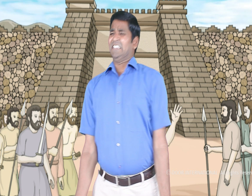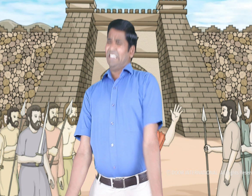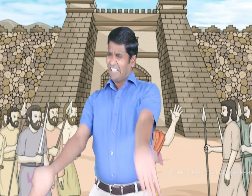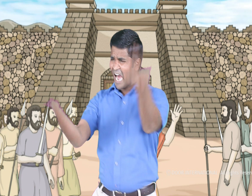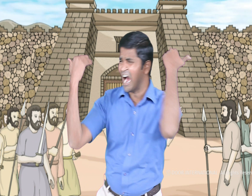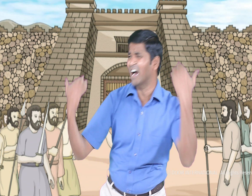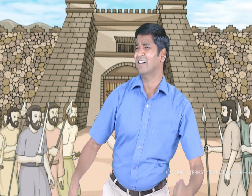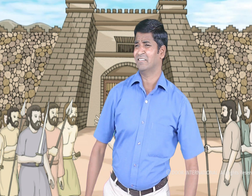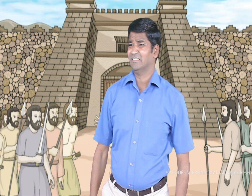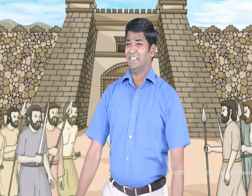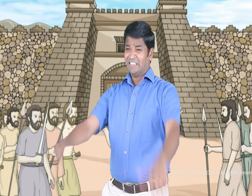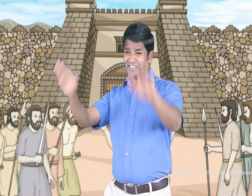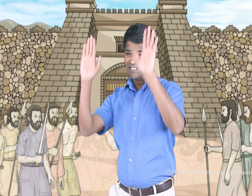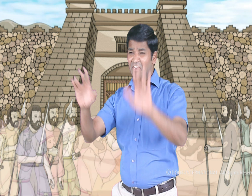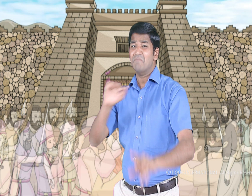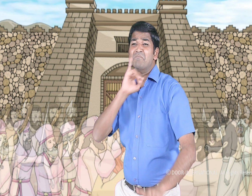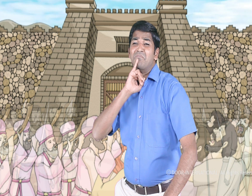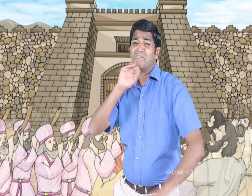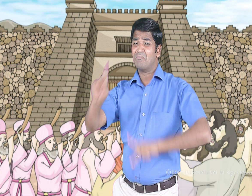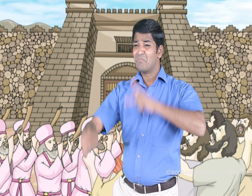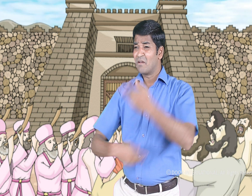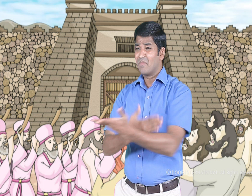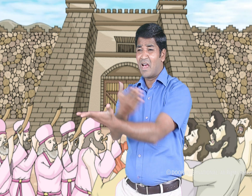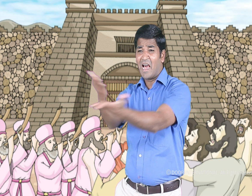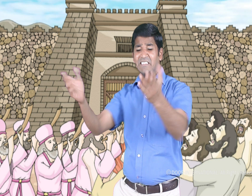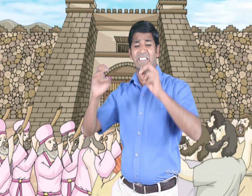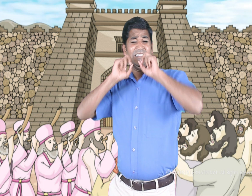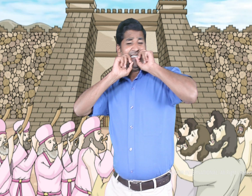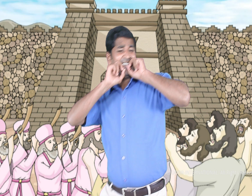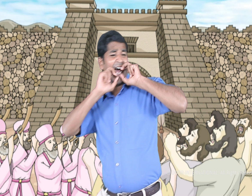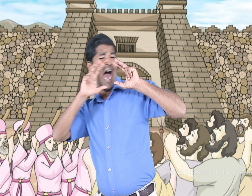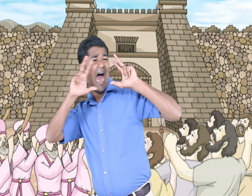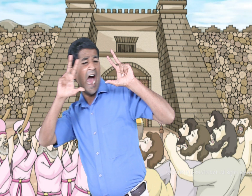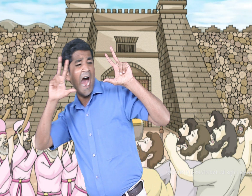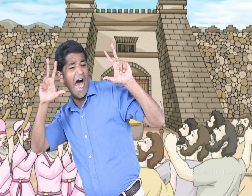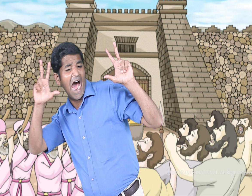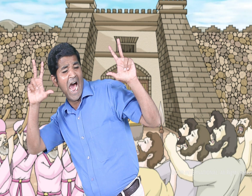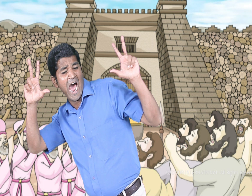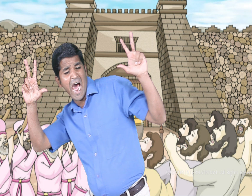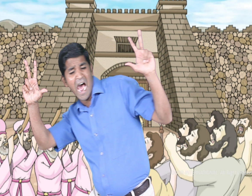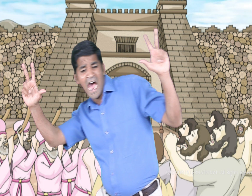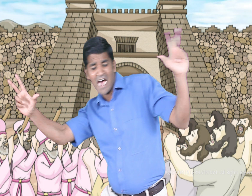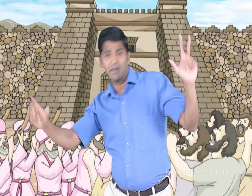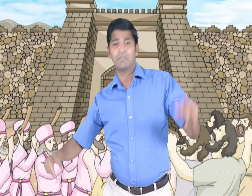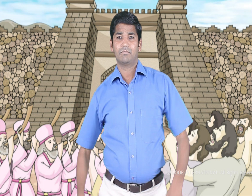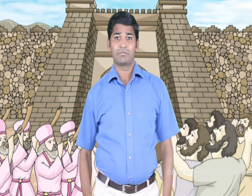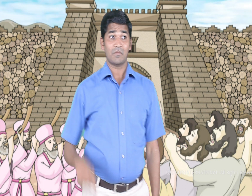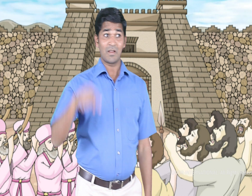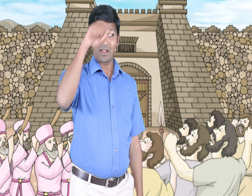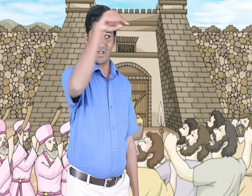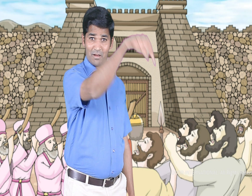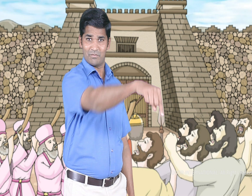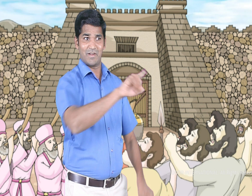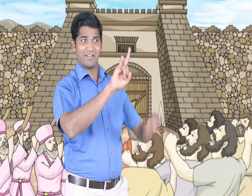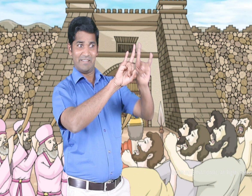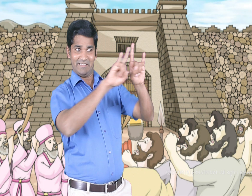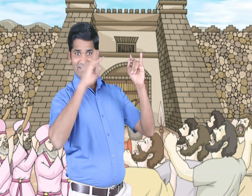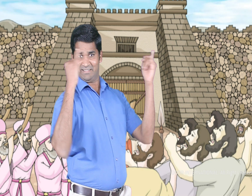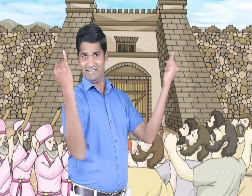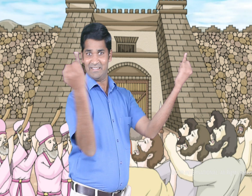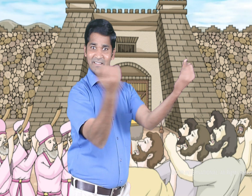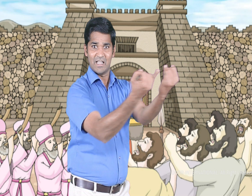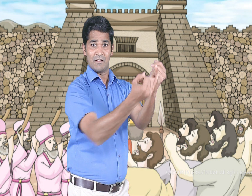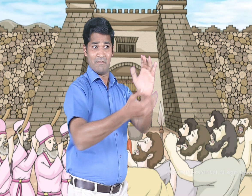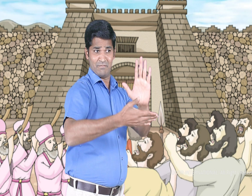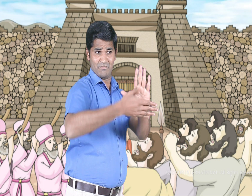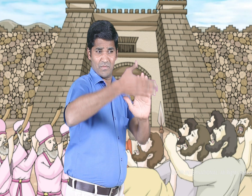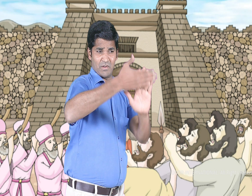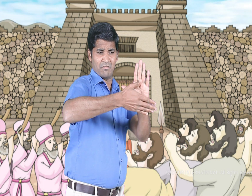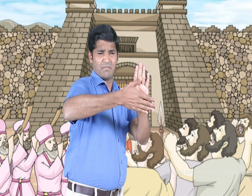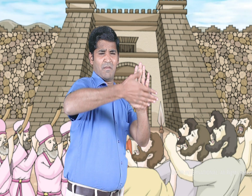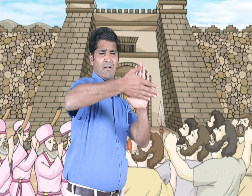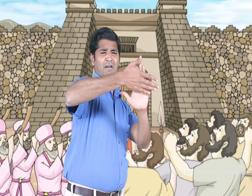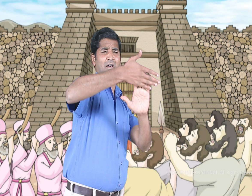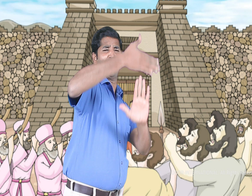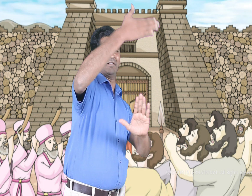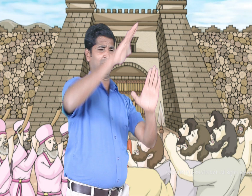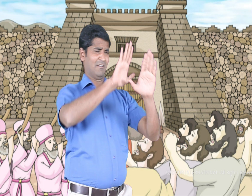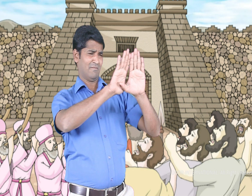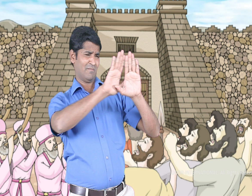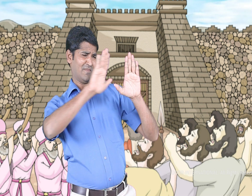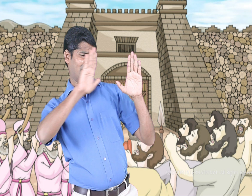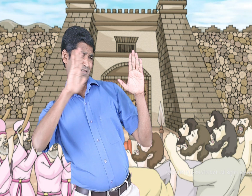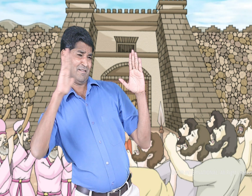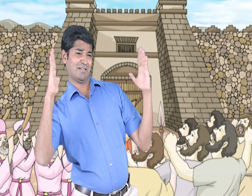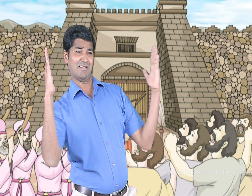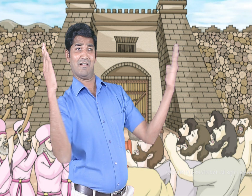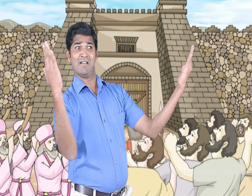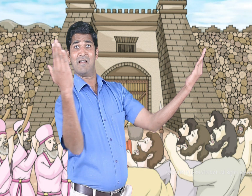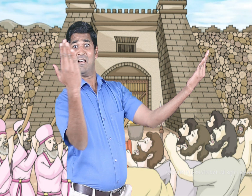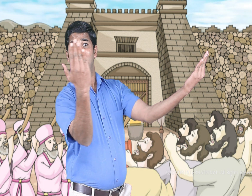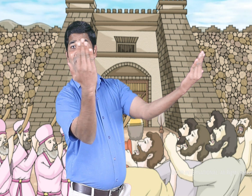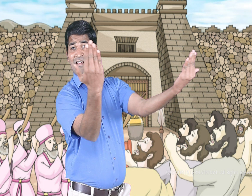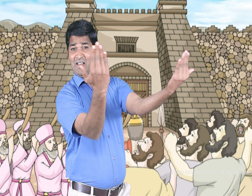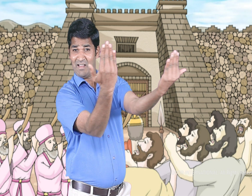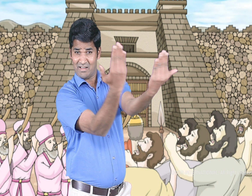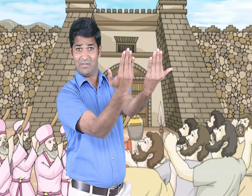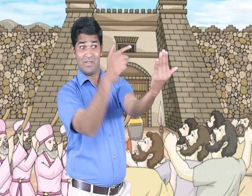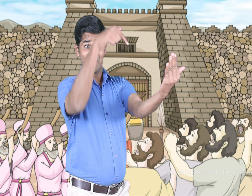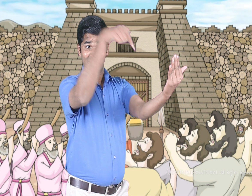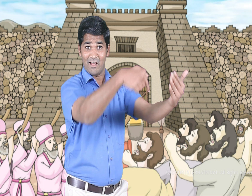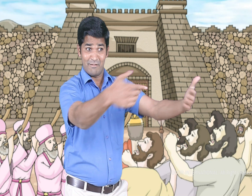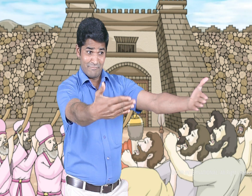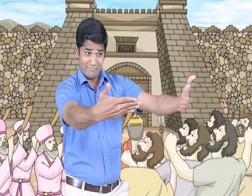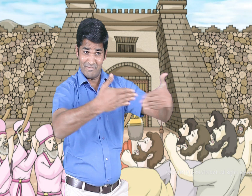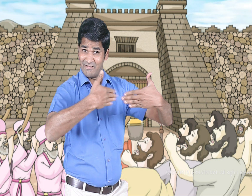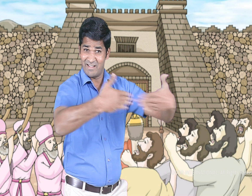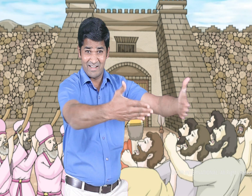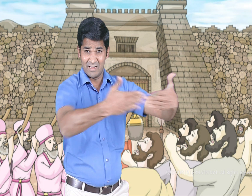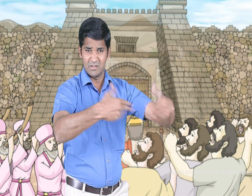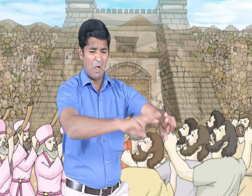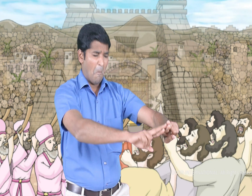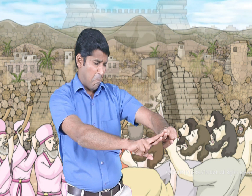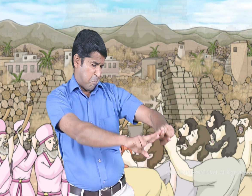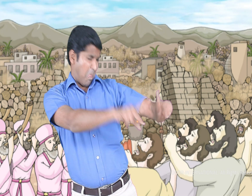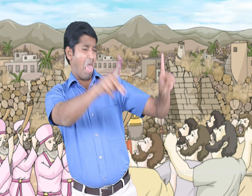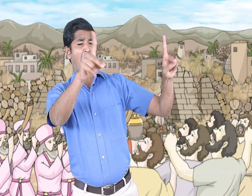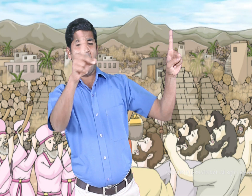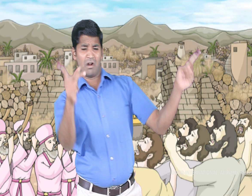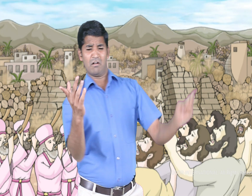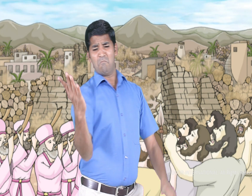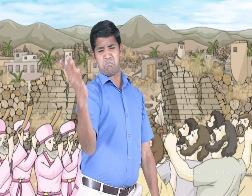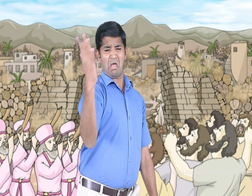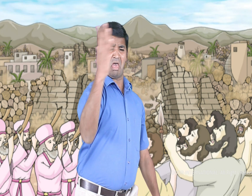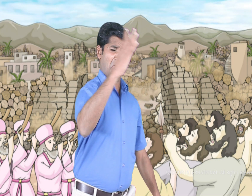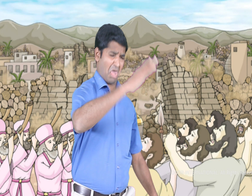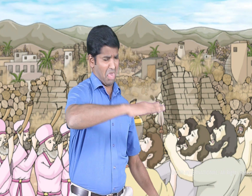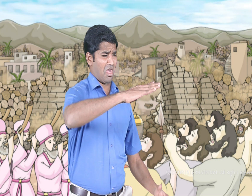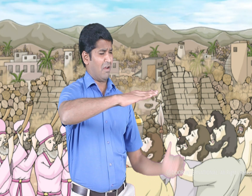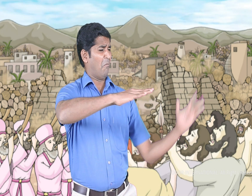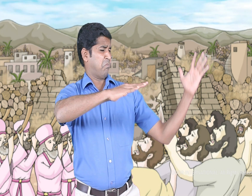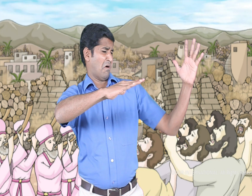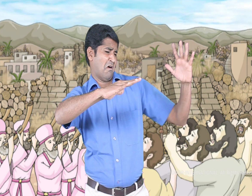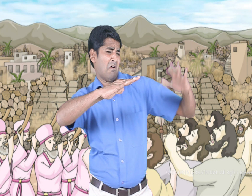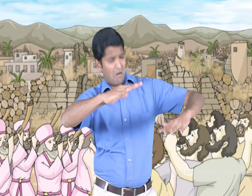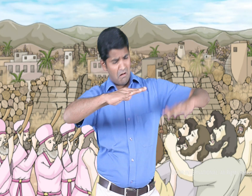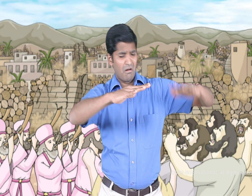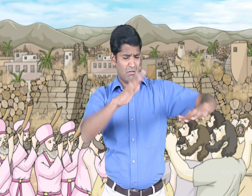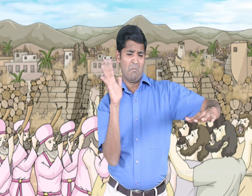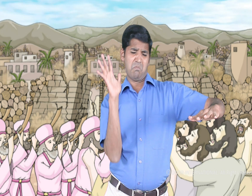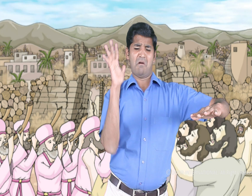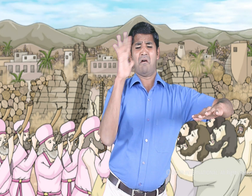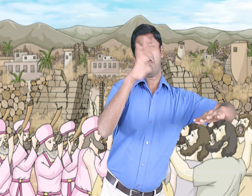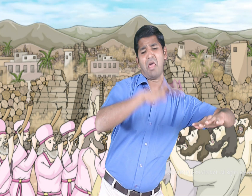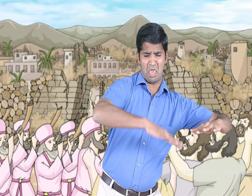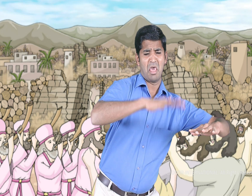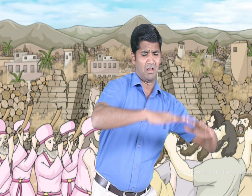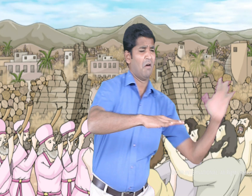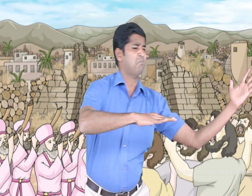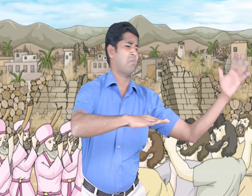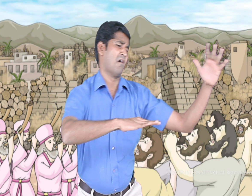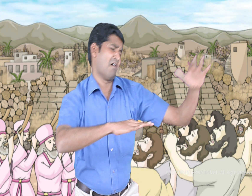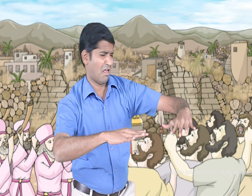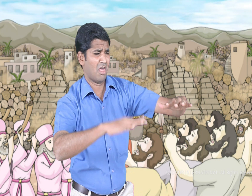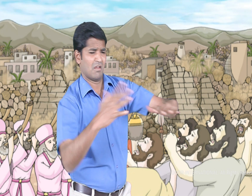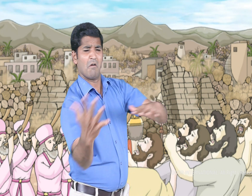So when the rams’ horns sounded, the people shouted.